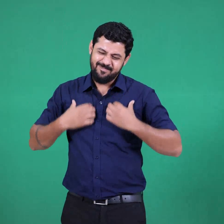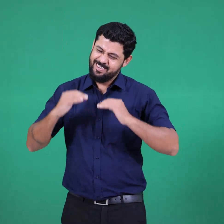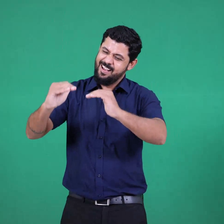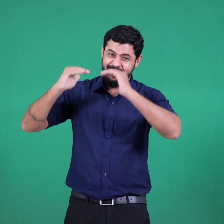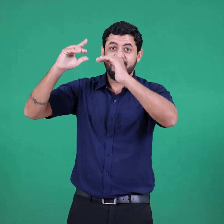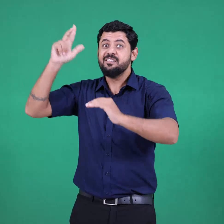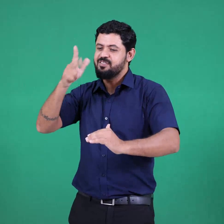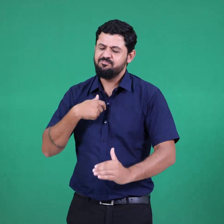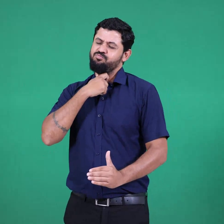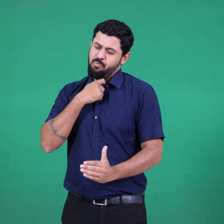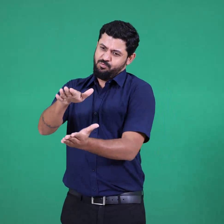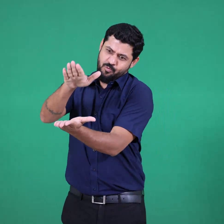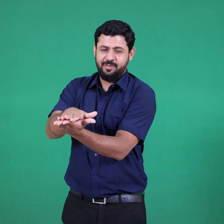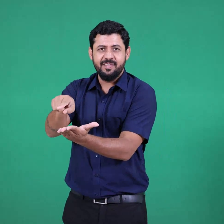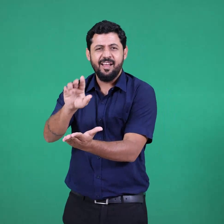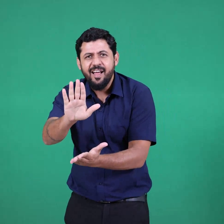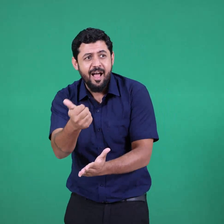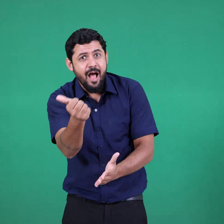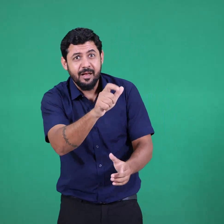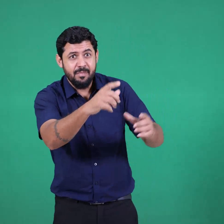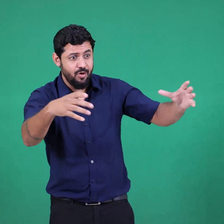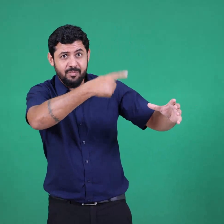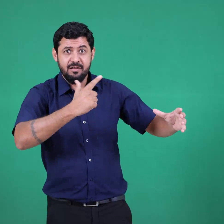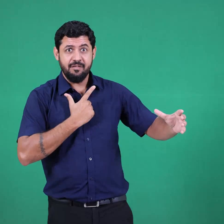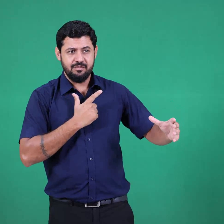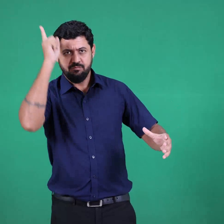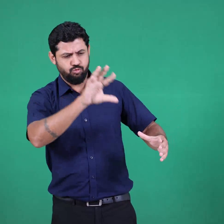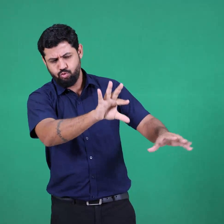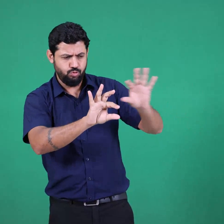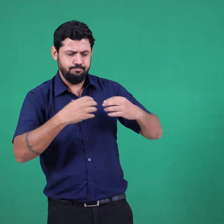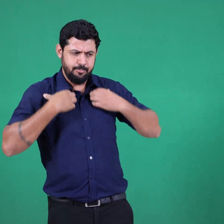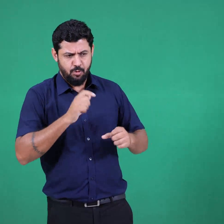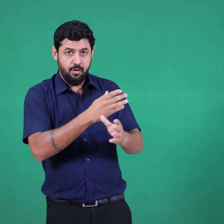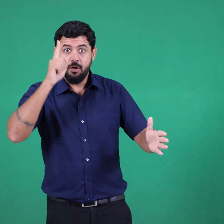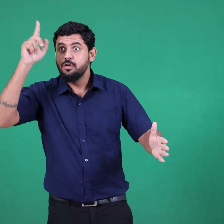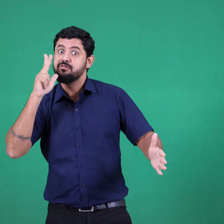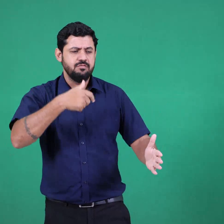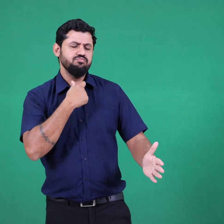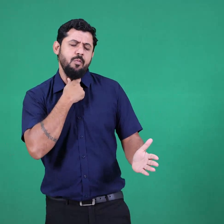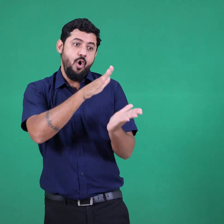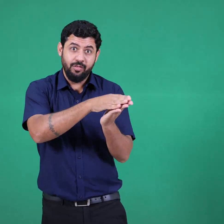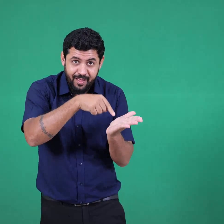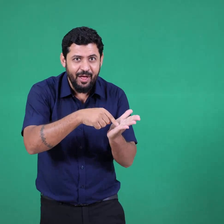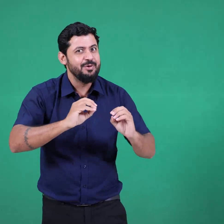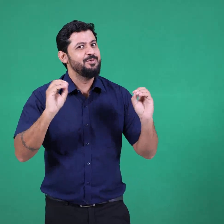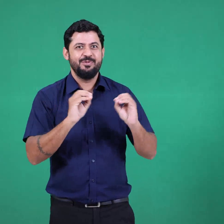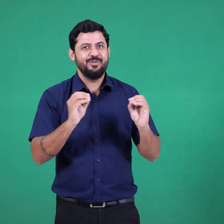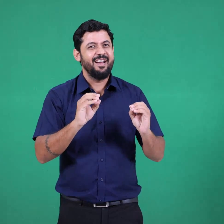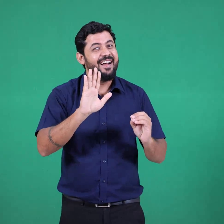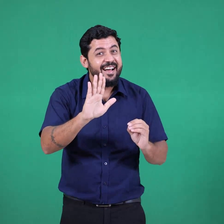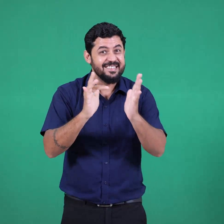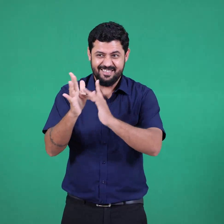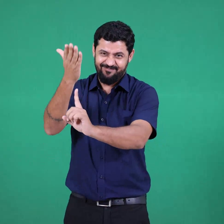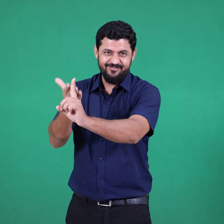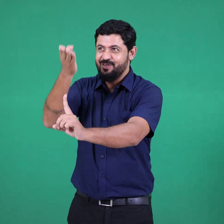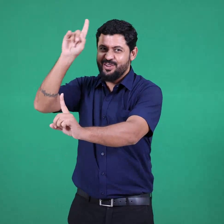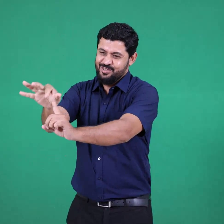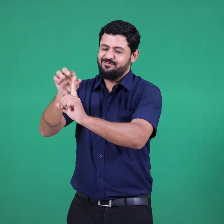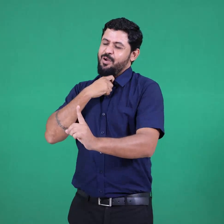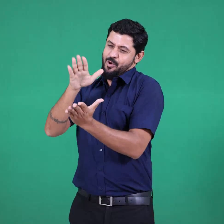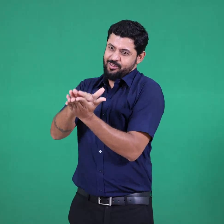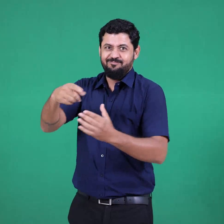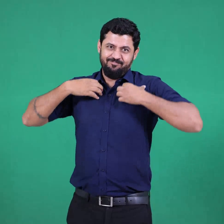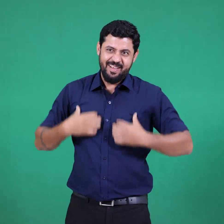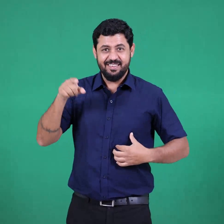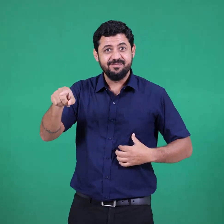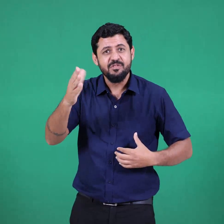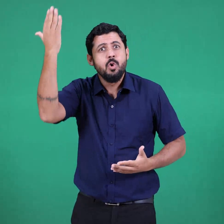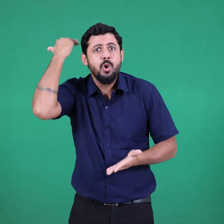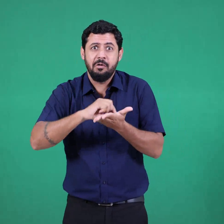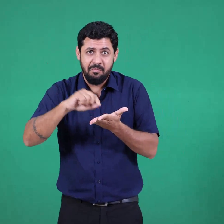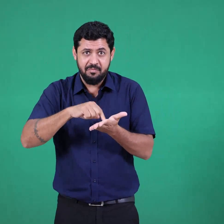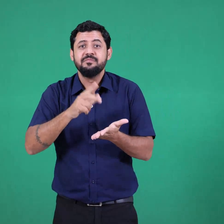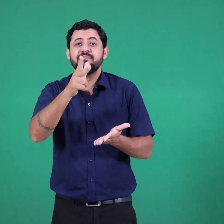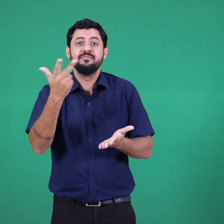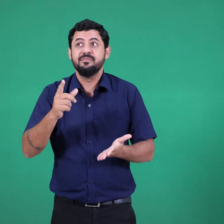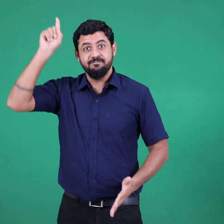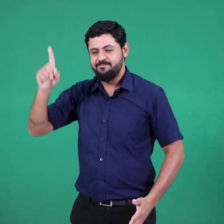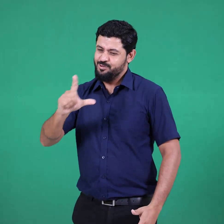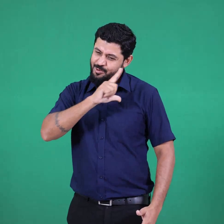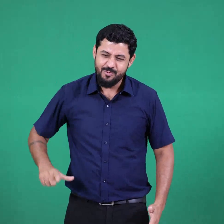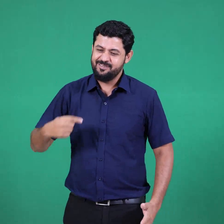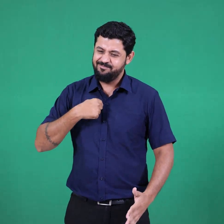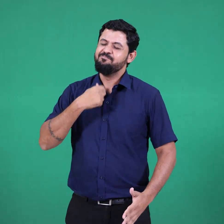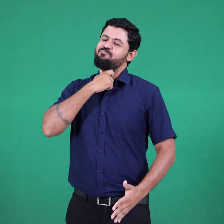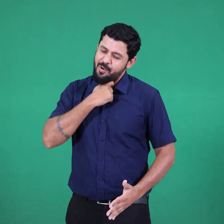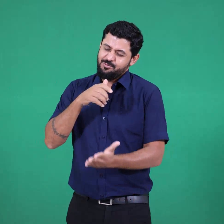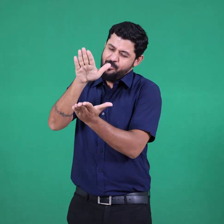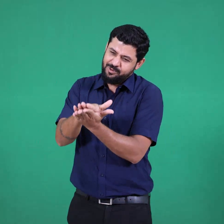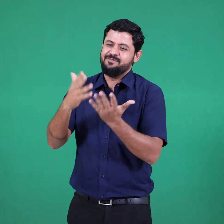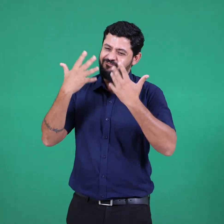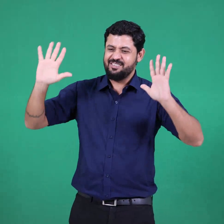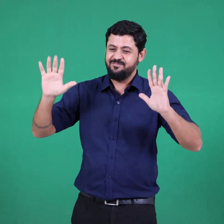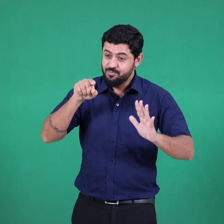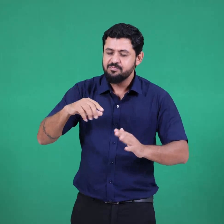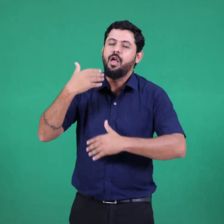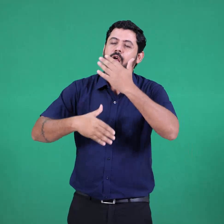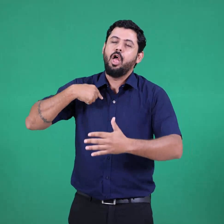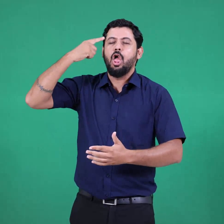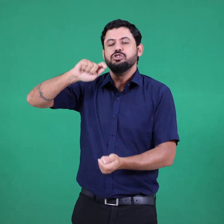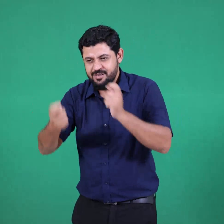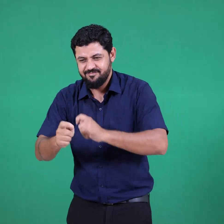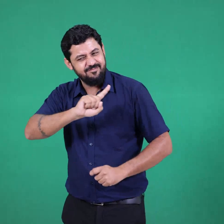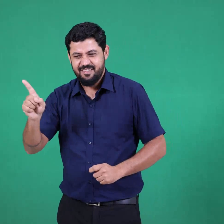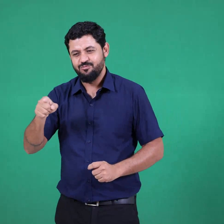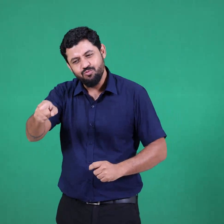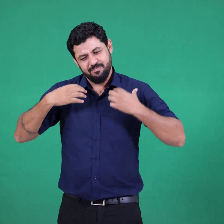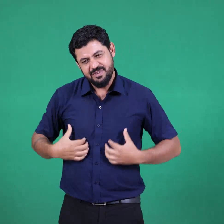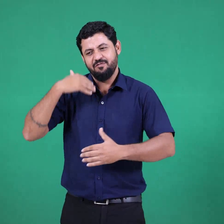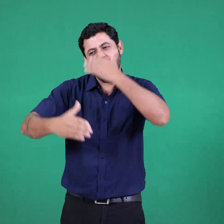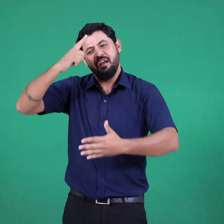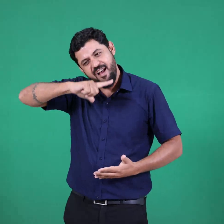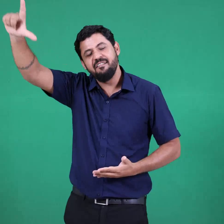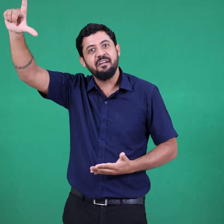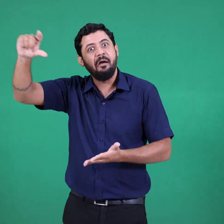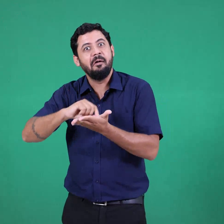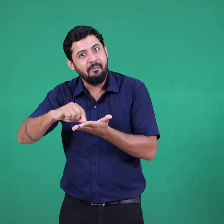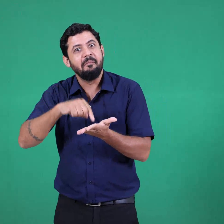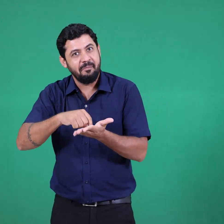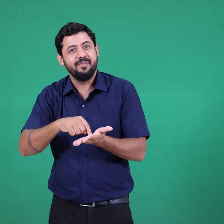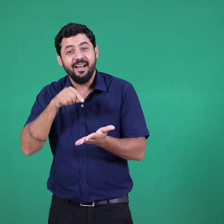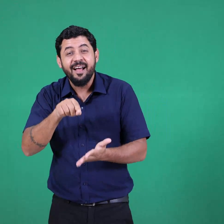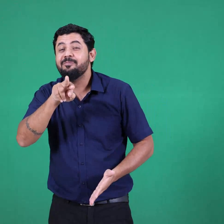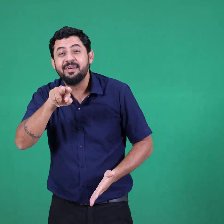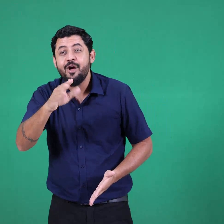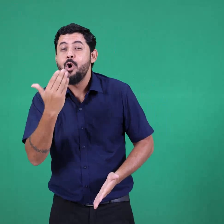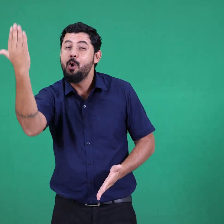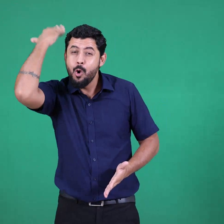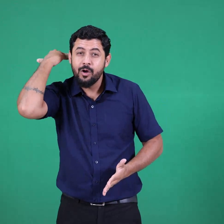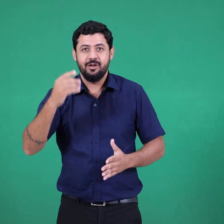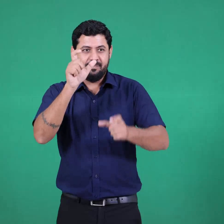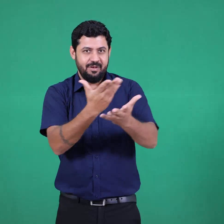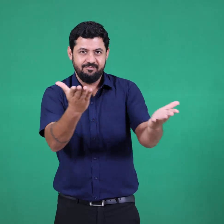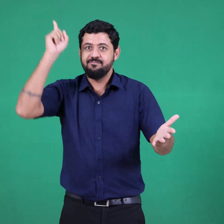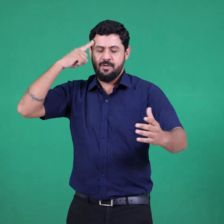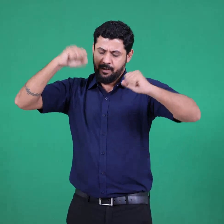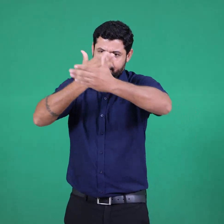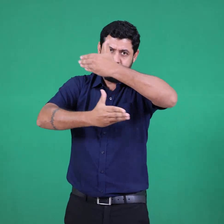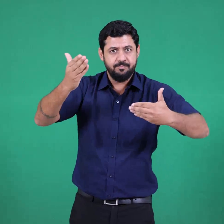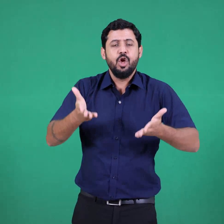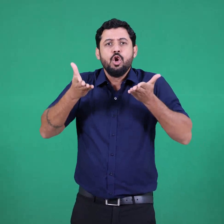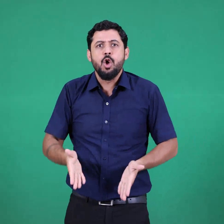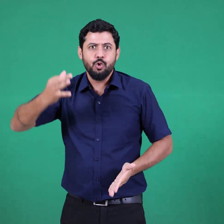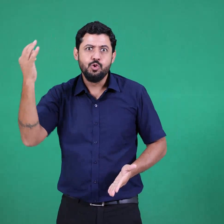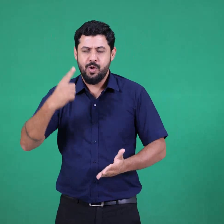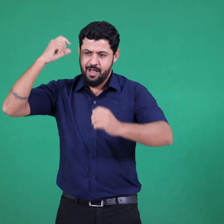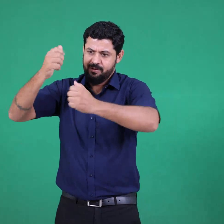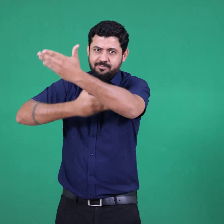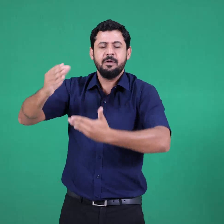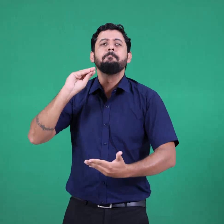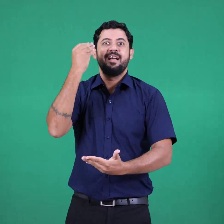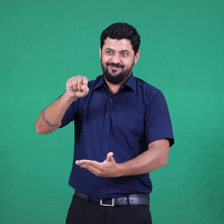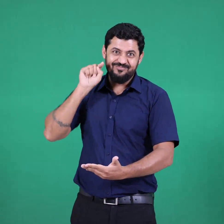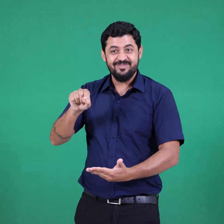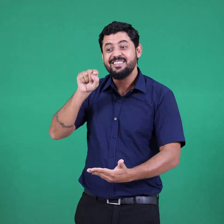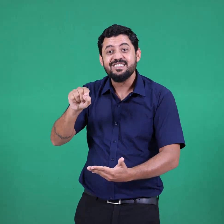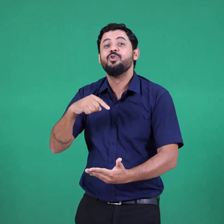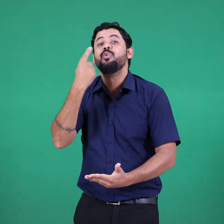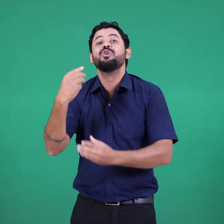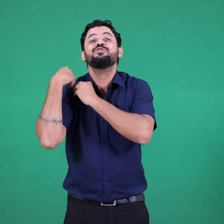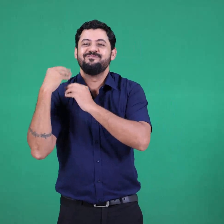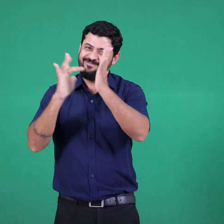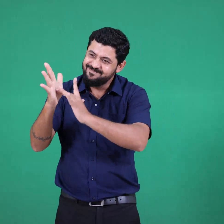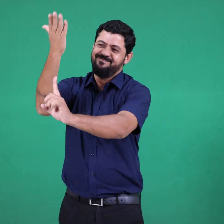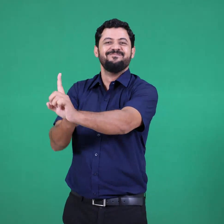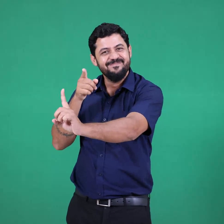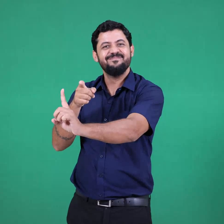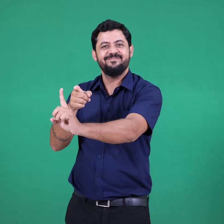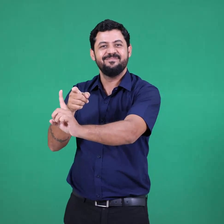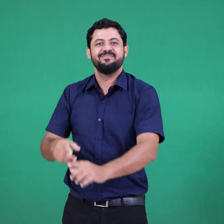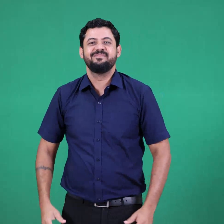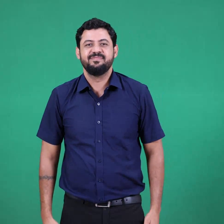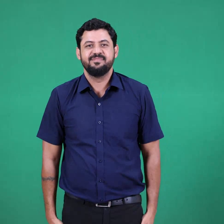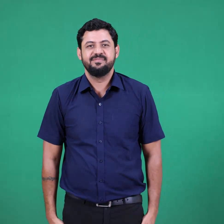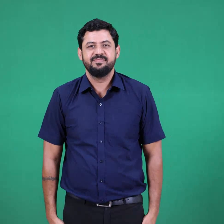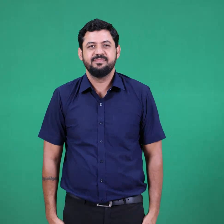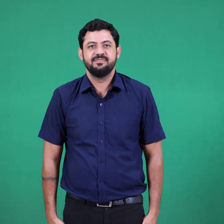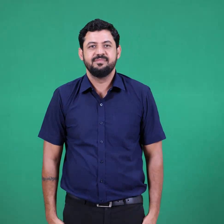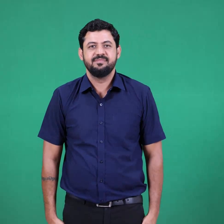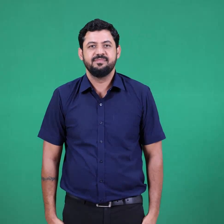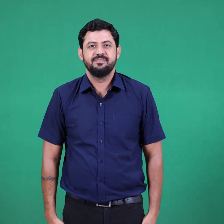For others became priests without an oath, but Jesus became a priest with an oath by the One who said to Him: "The Lord has sworn and will not change His mind: ' You are a priest forever.'" Because of this oath, Jesus has become the guarantee of a better covenant.